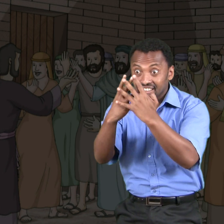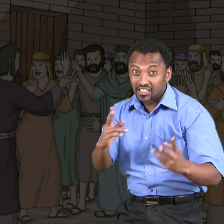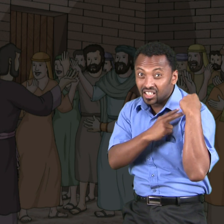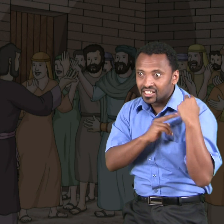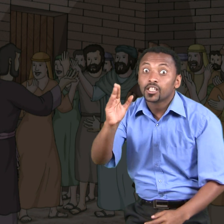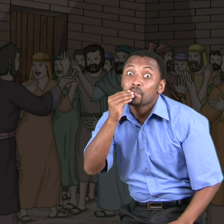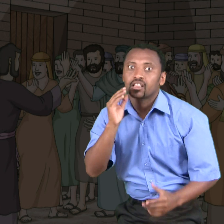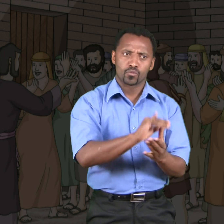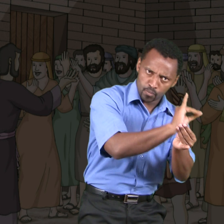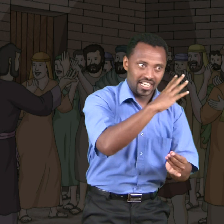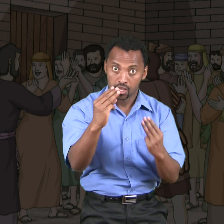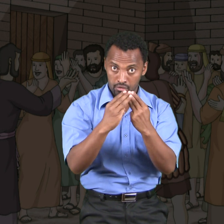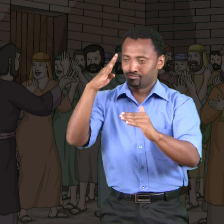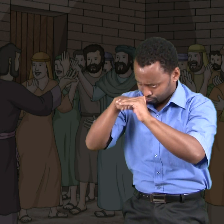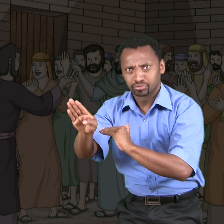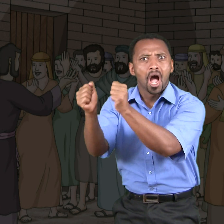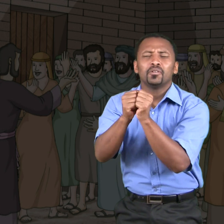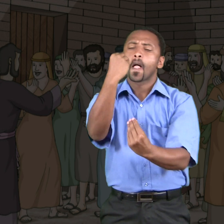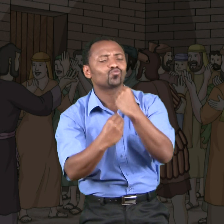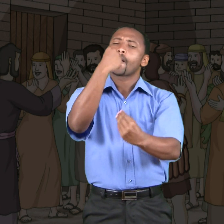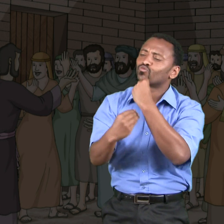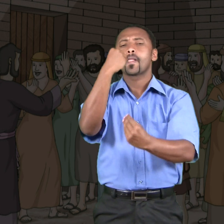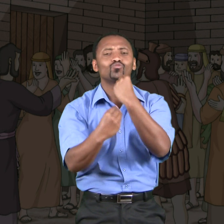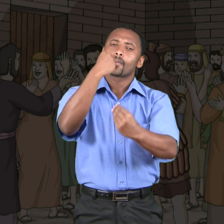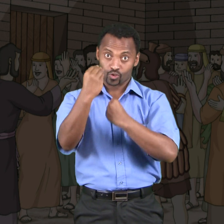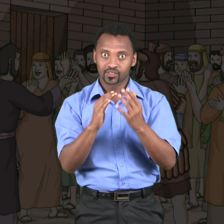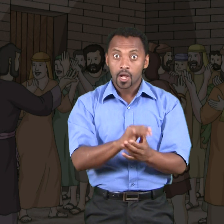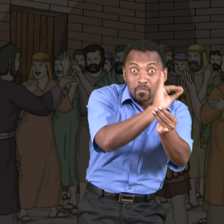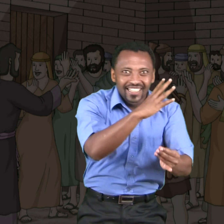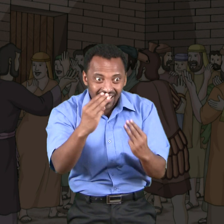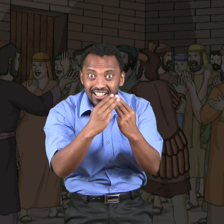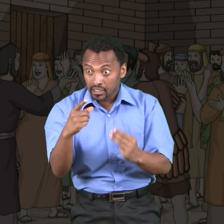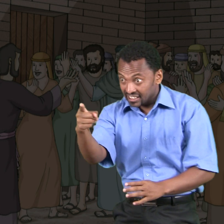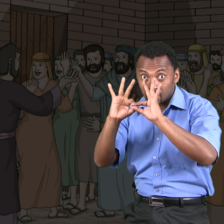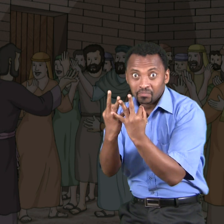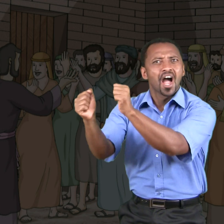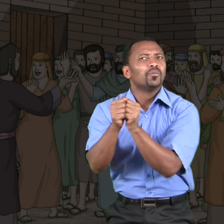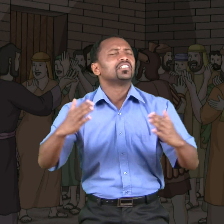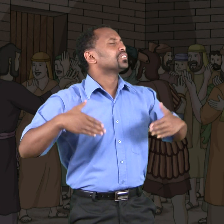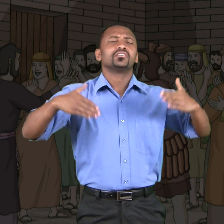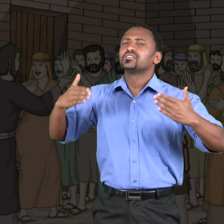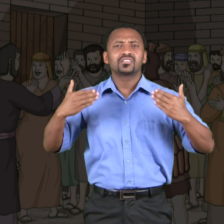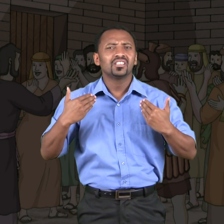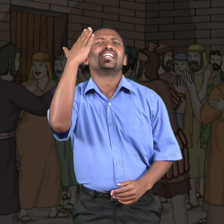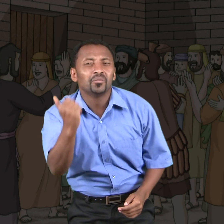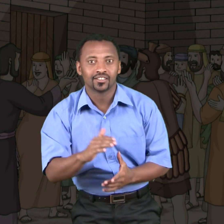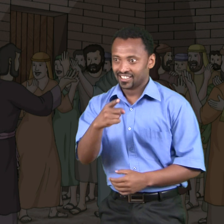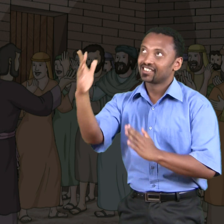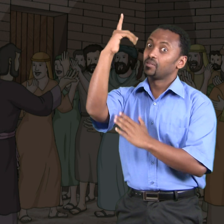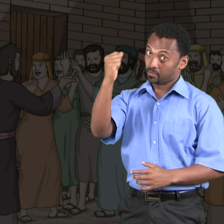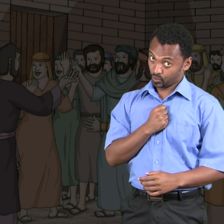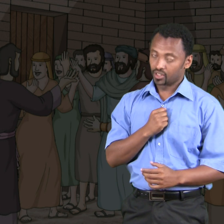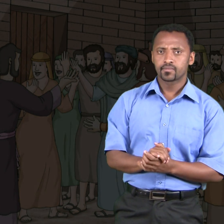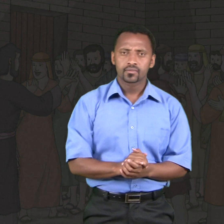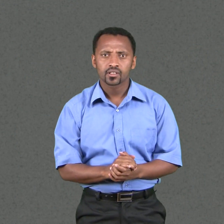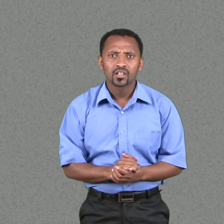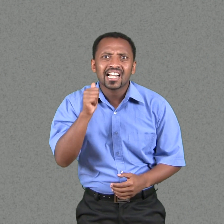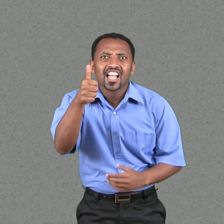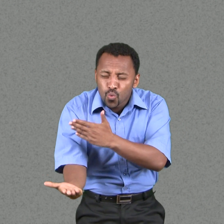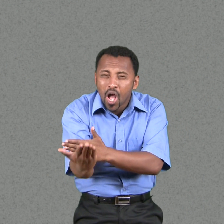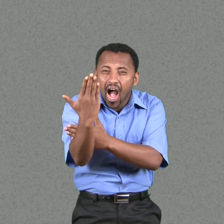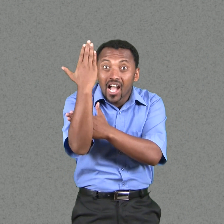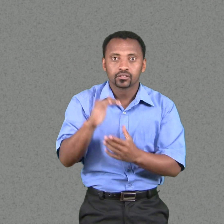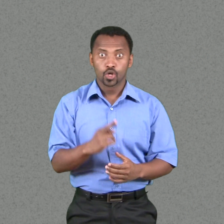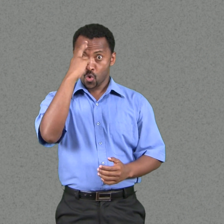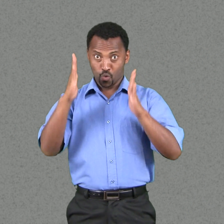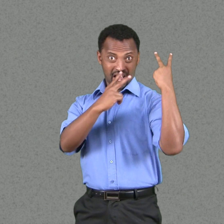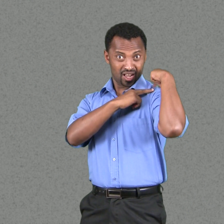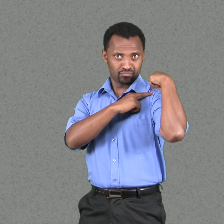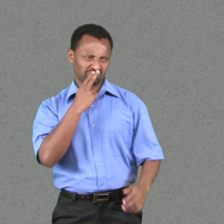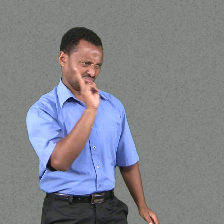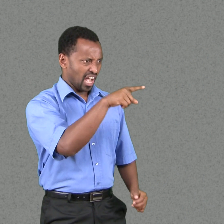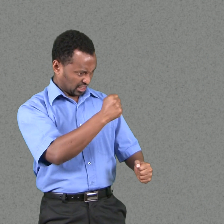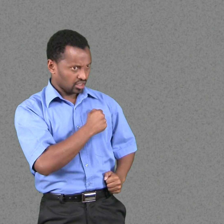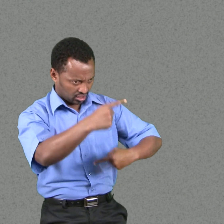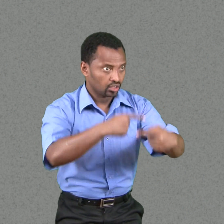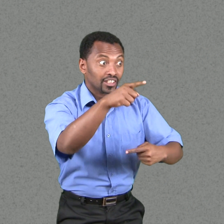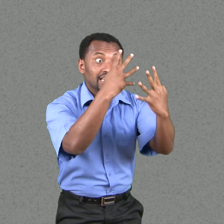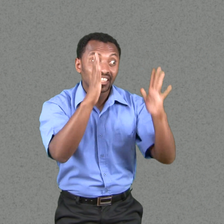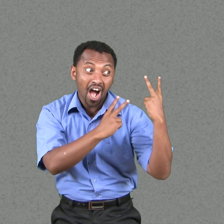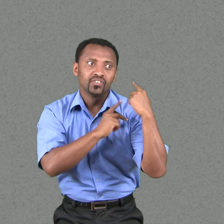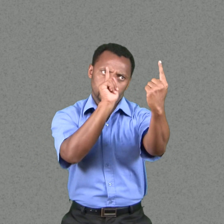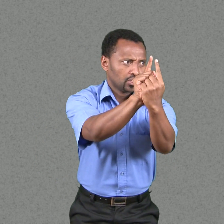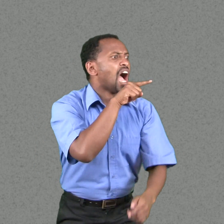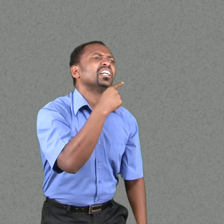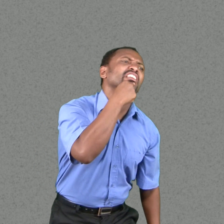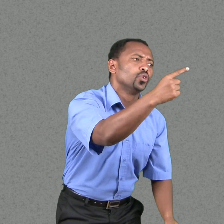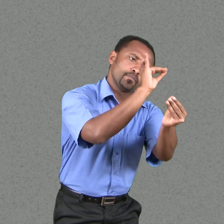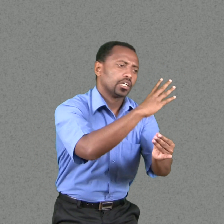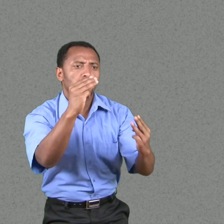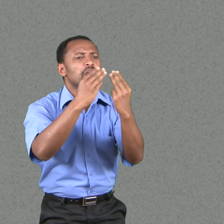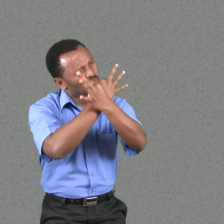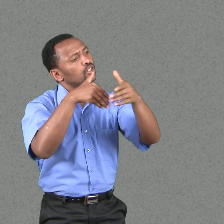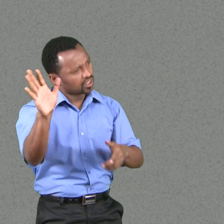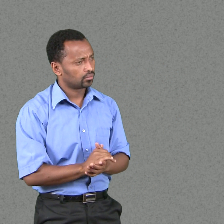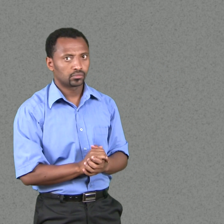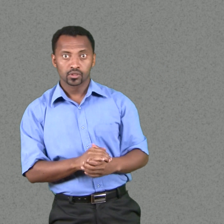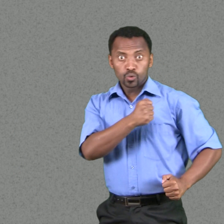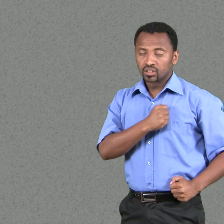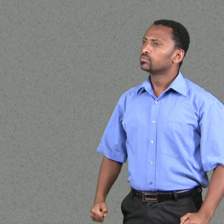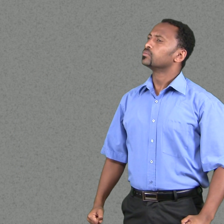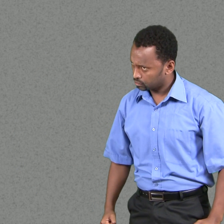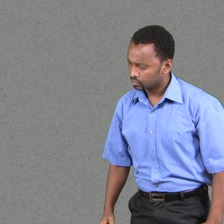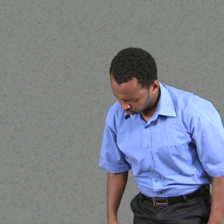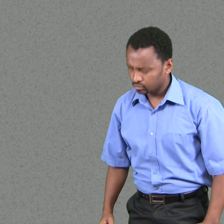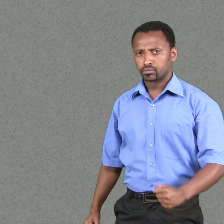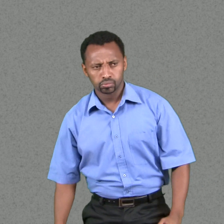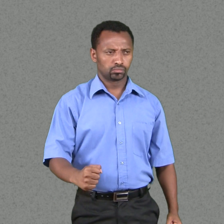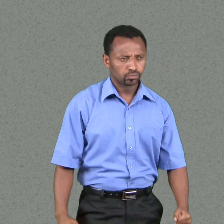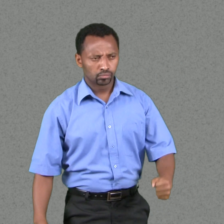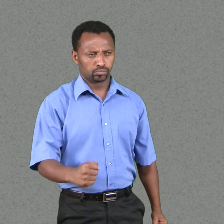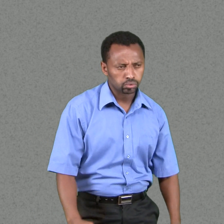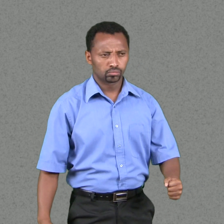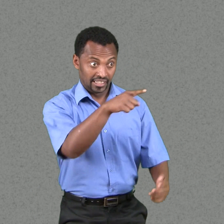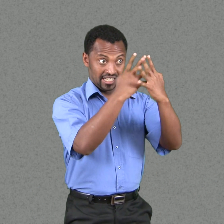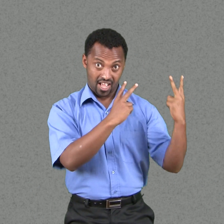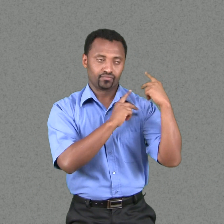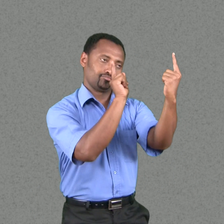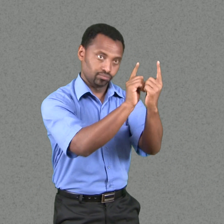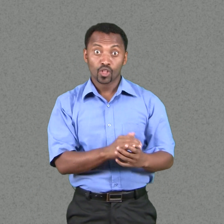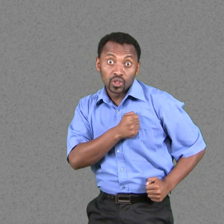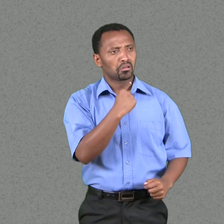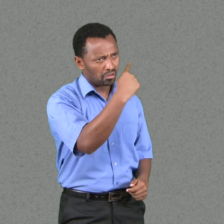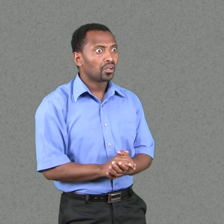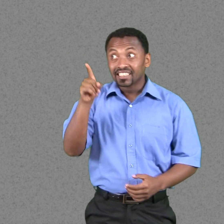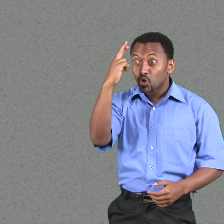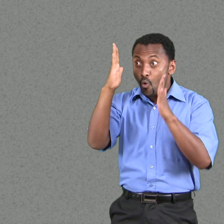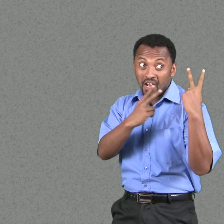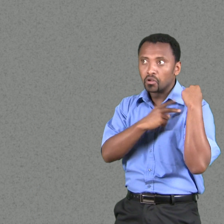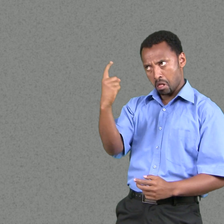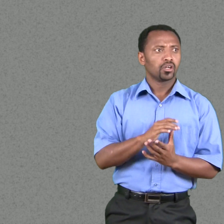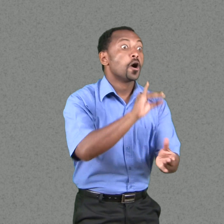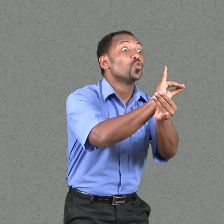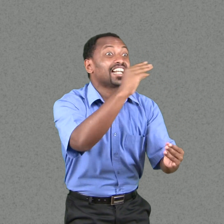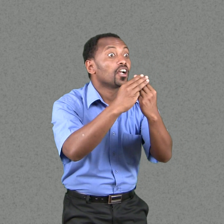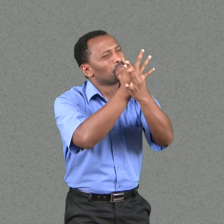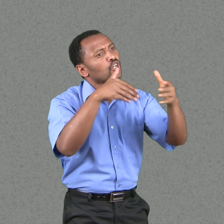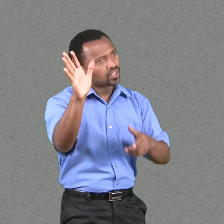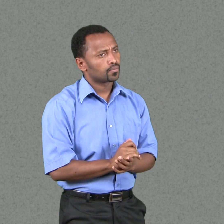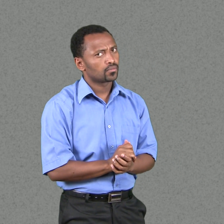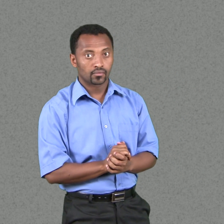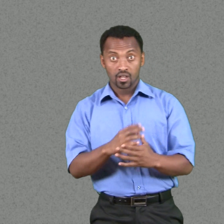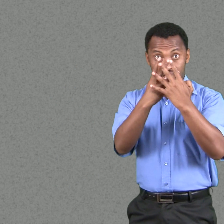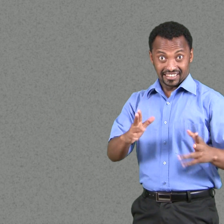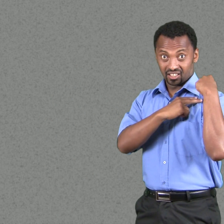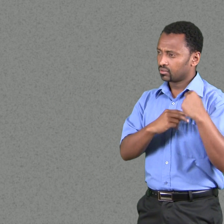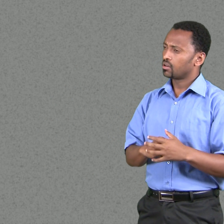And without delay, he and all his household were baptized. Then he brought them into his home and set a meal before them. So he and all his household rejoiced that they had come to believe in God.